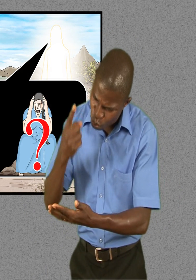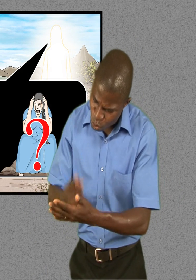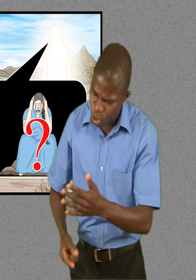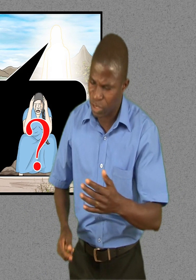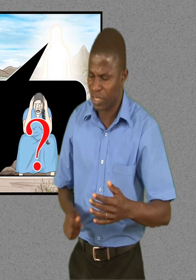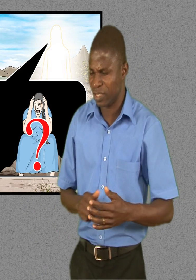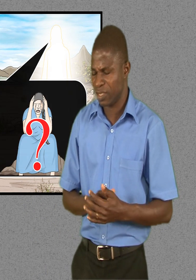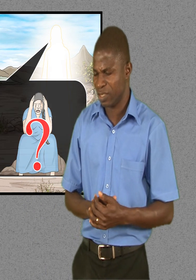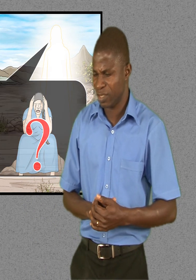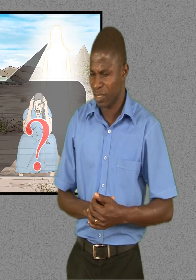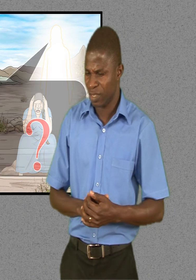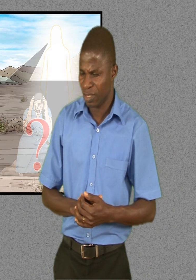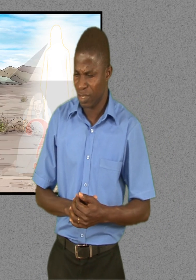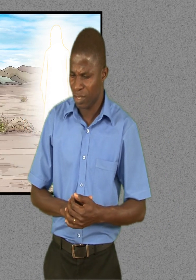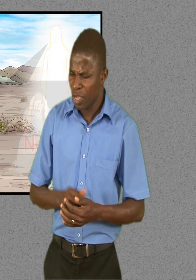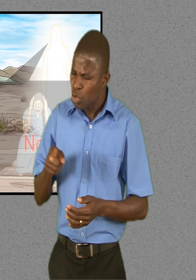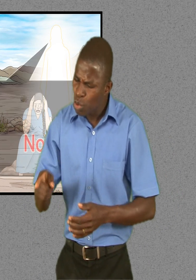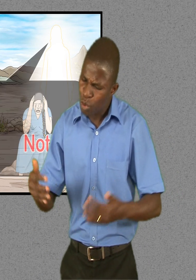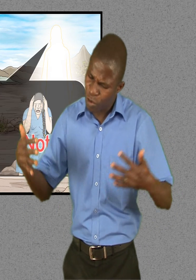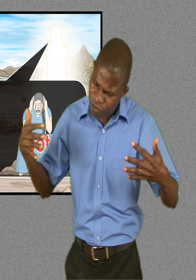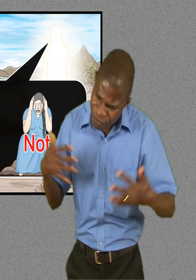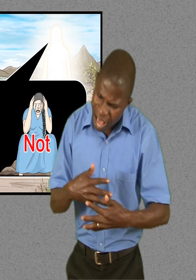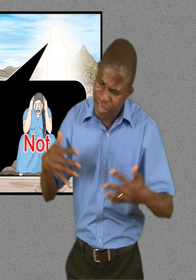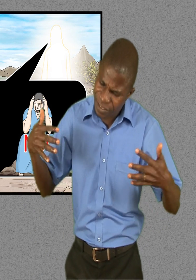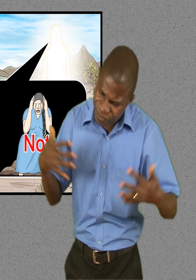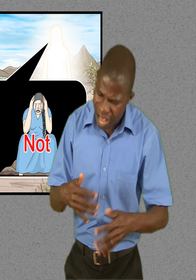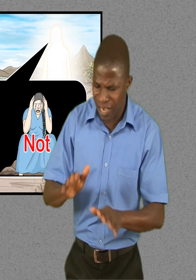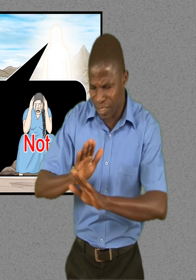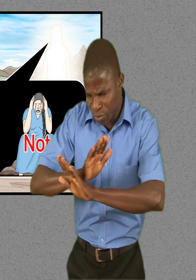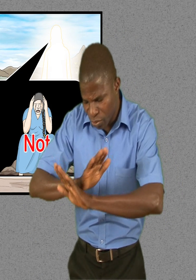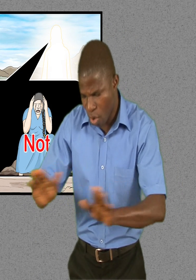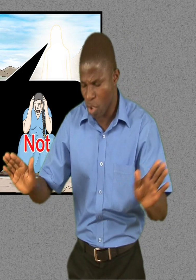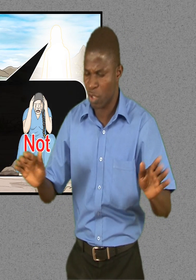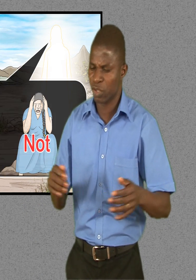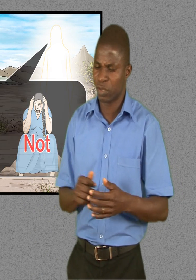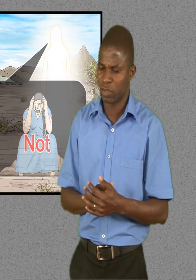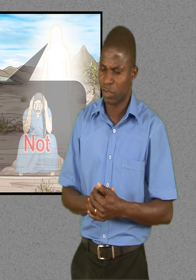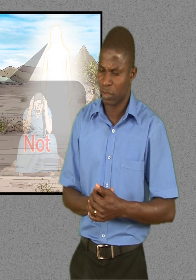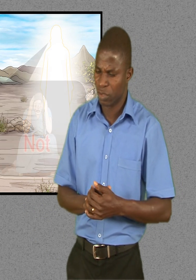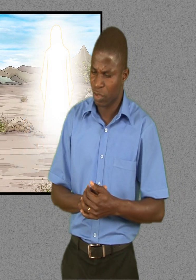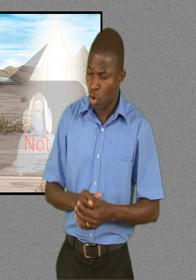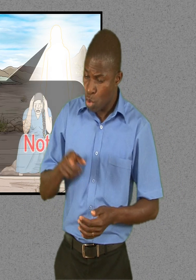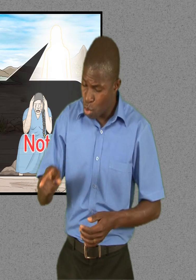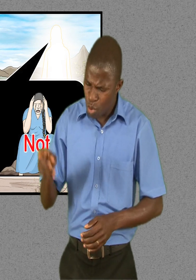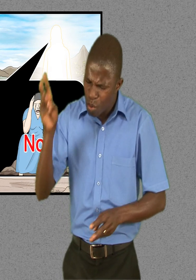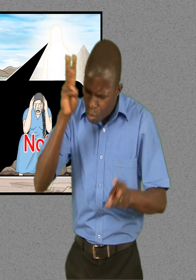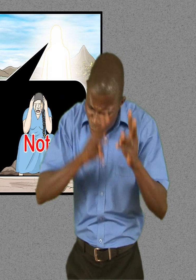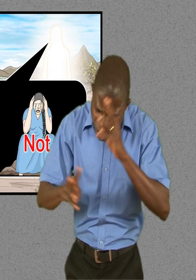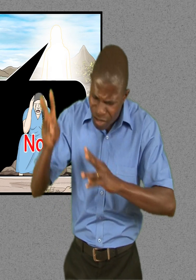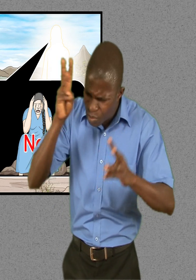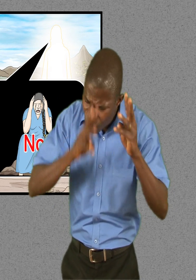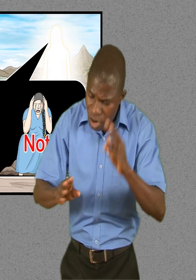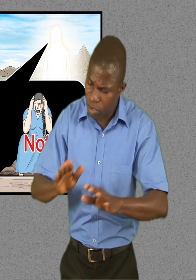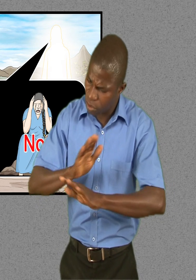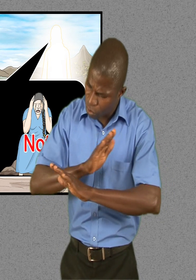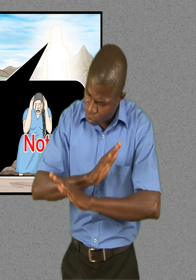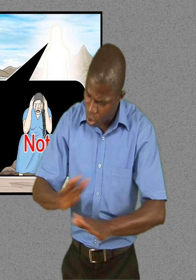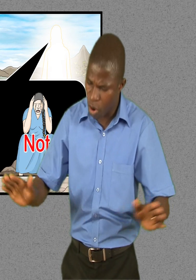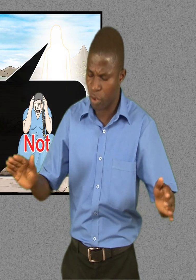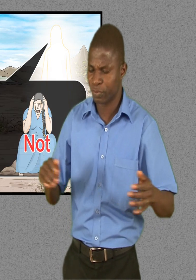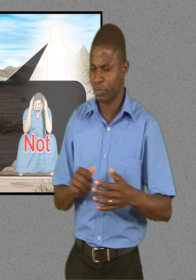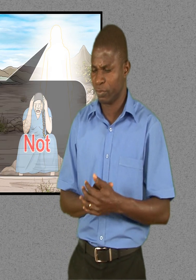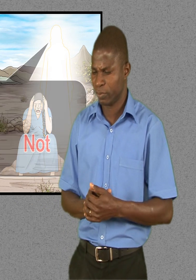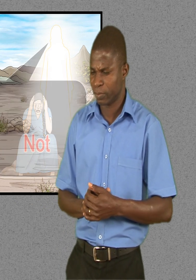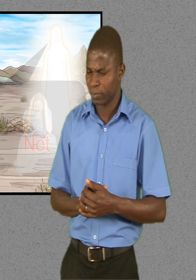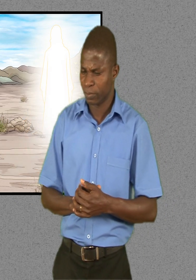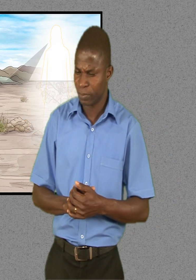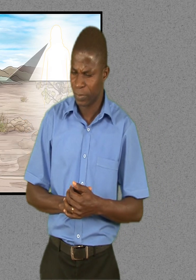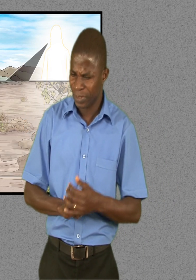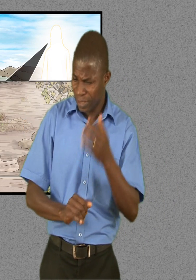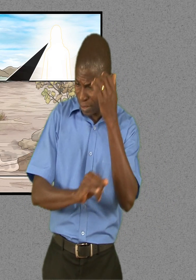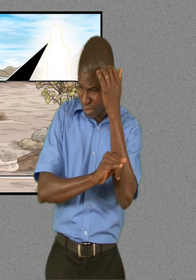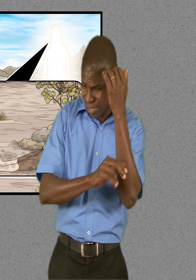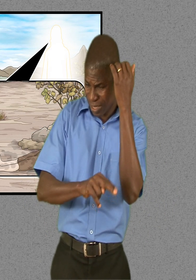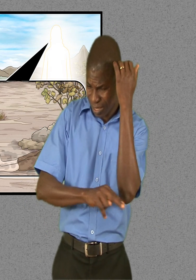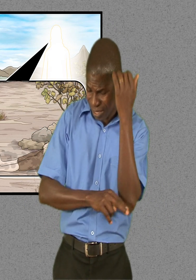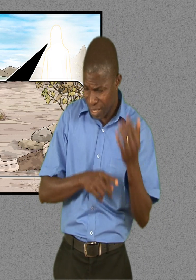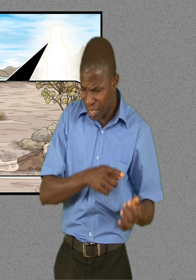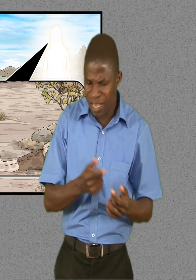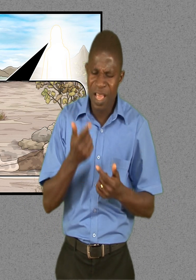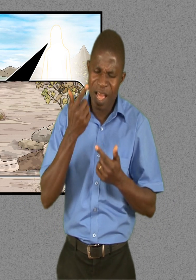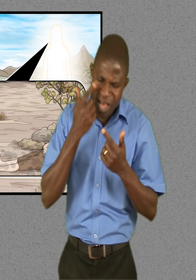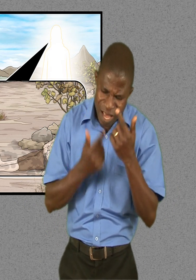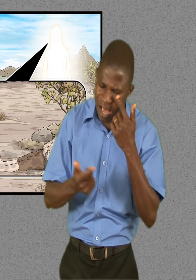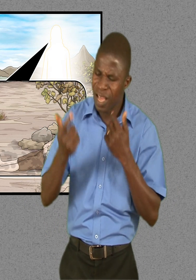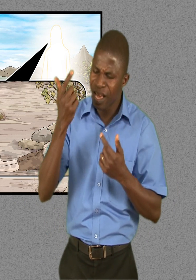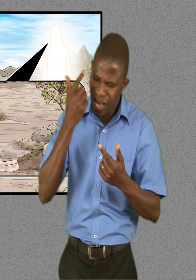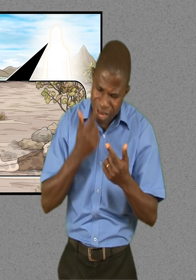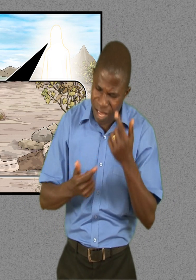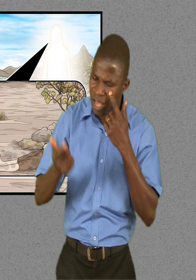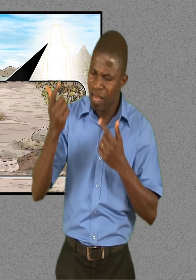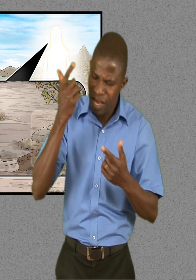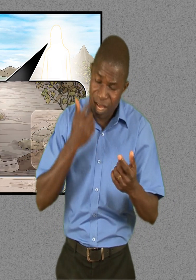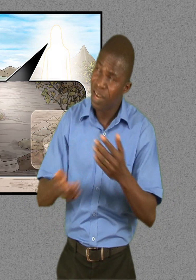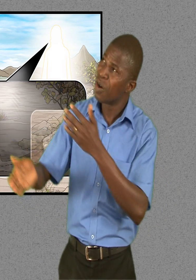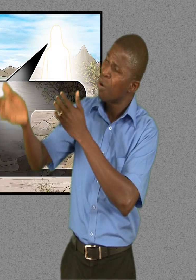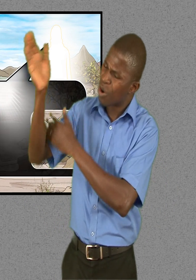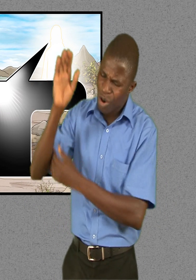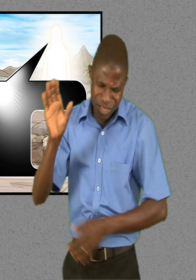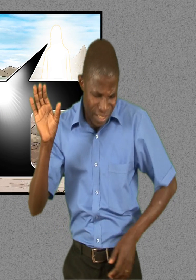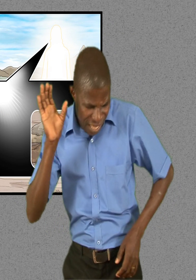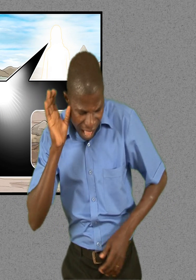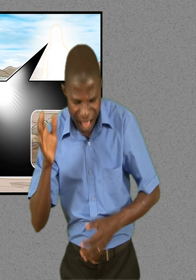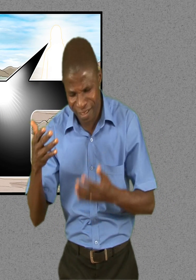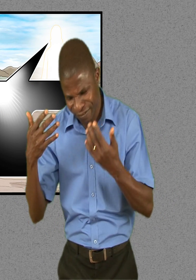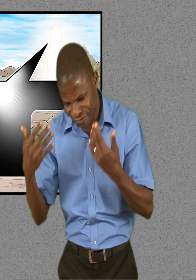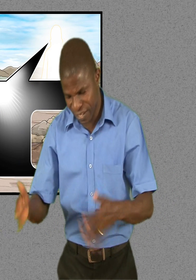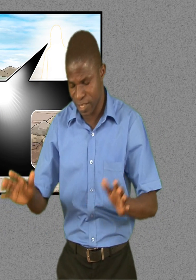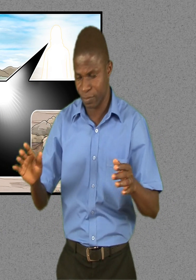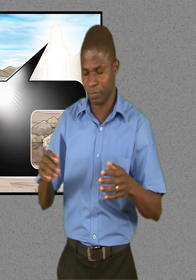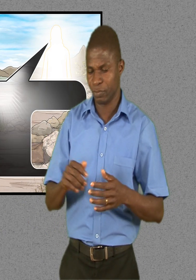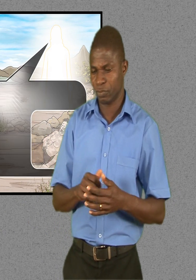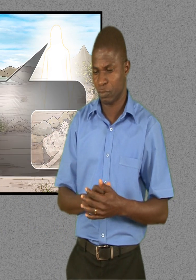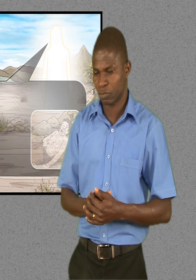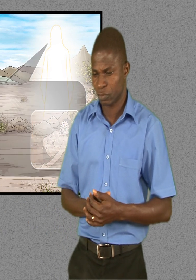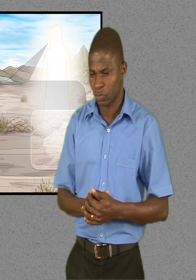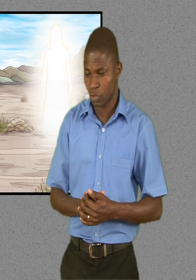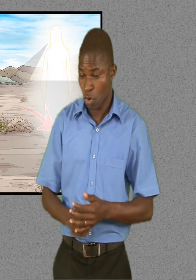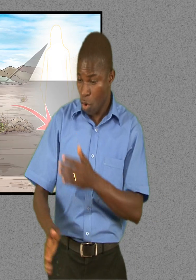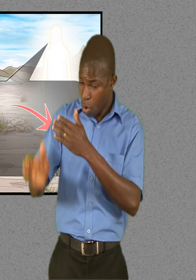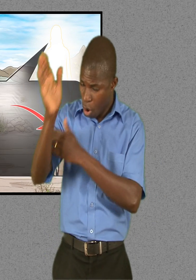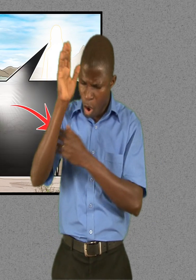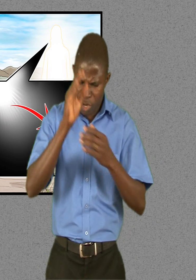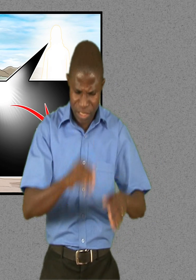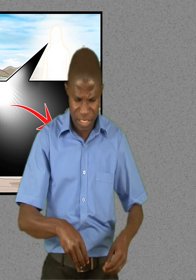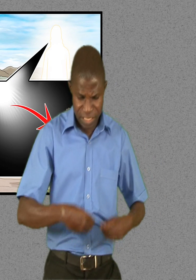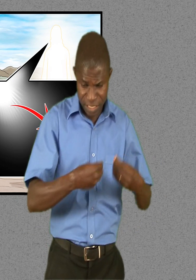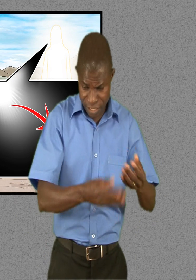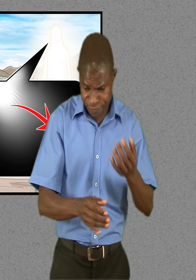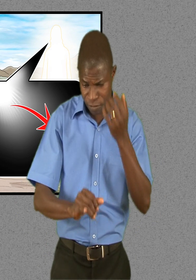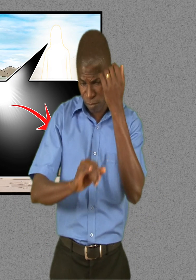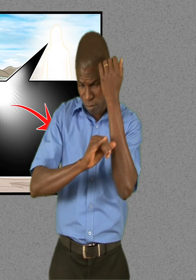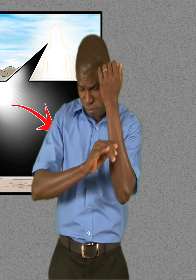Do not be afraid, for God has heard the voice of the boy where he lies.